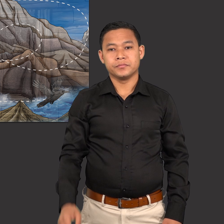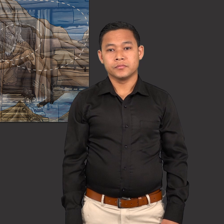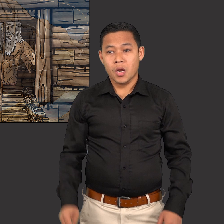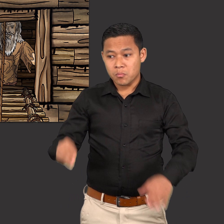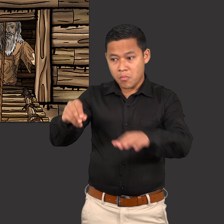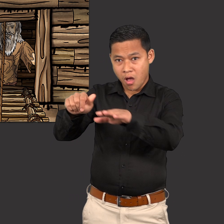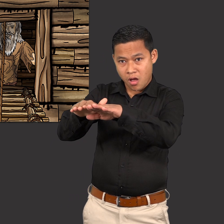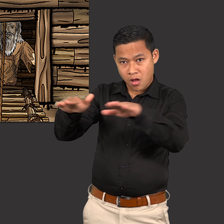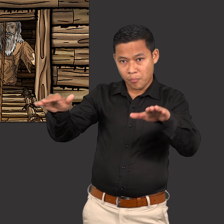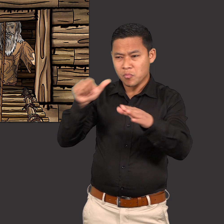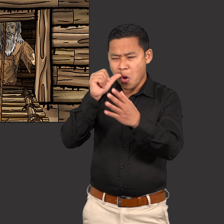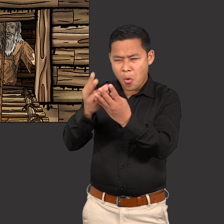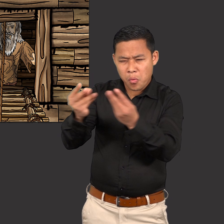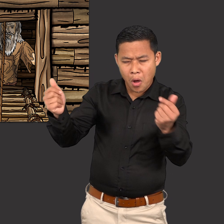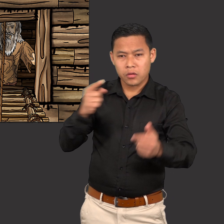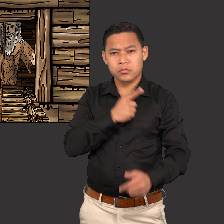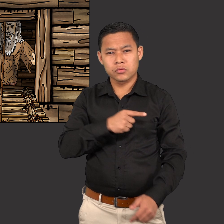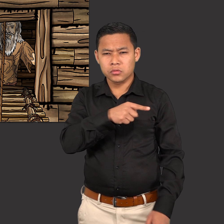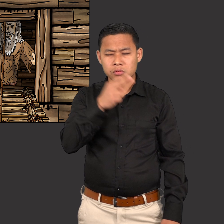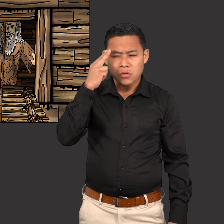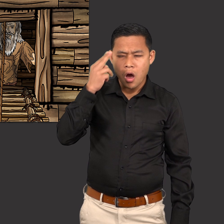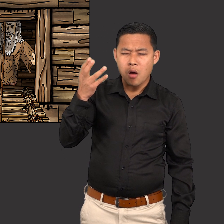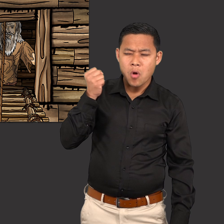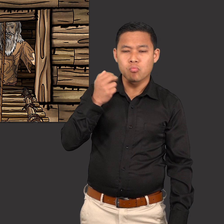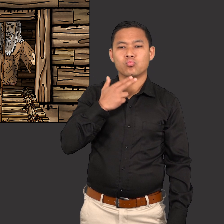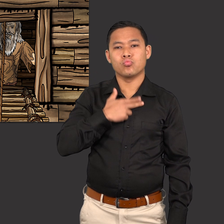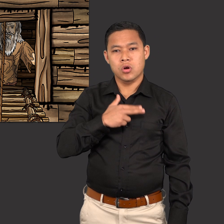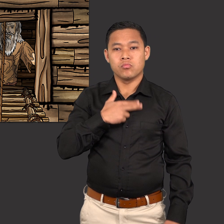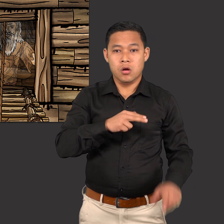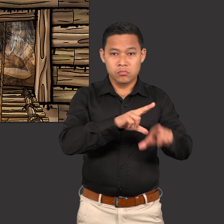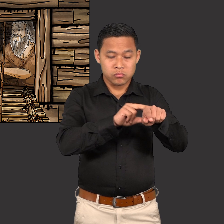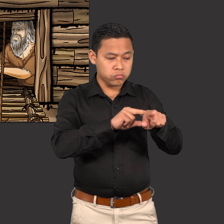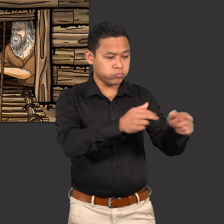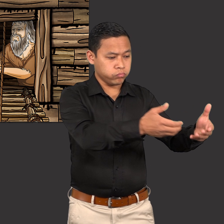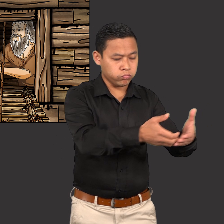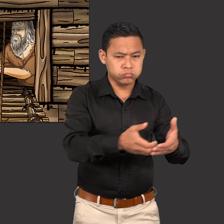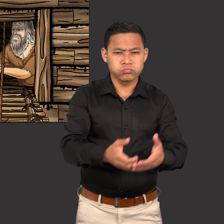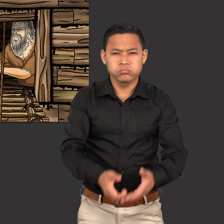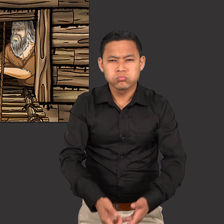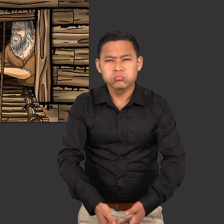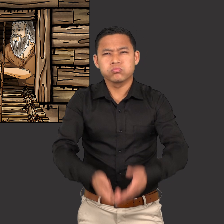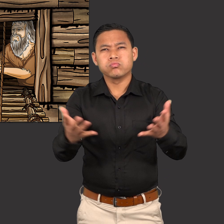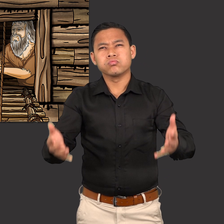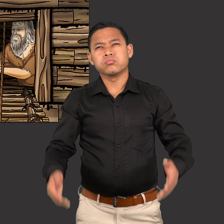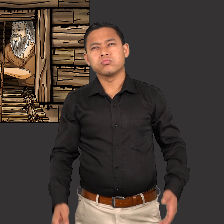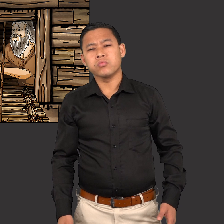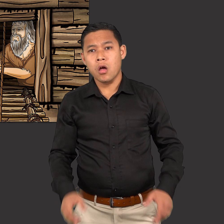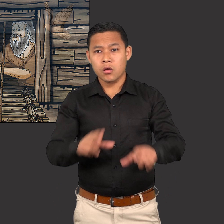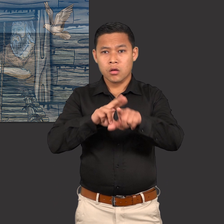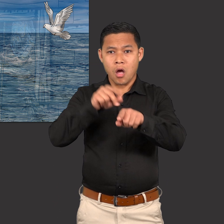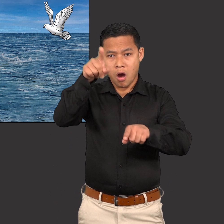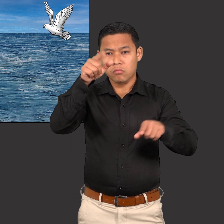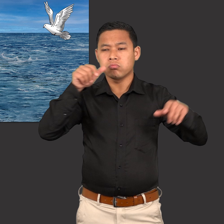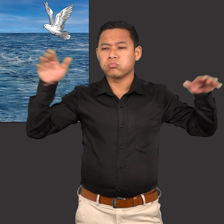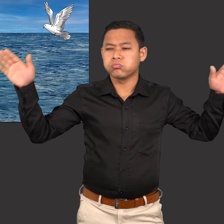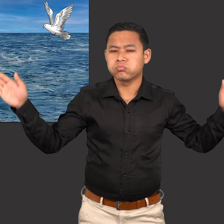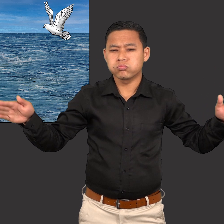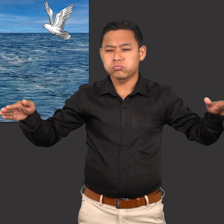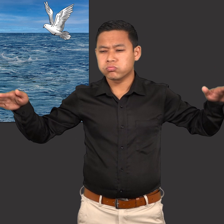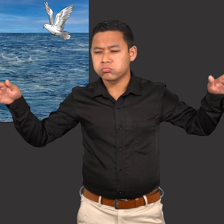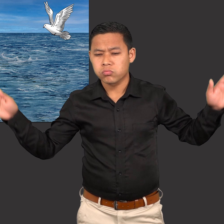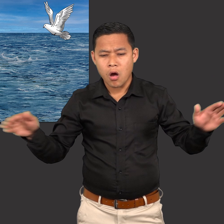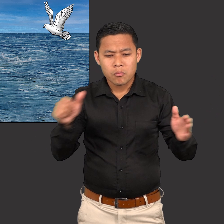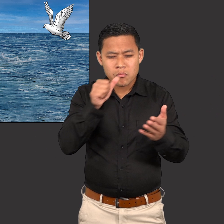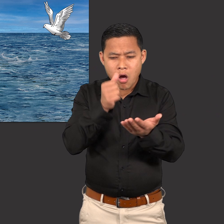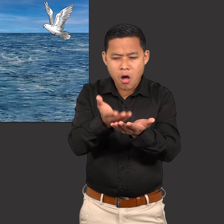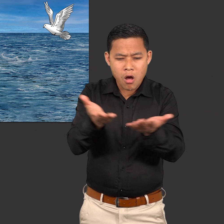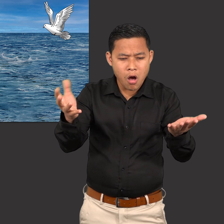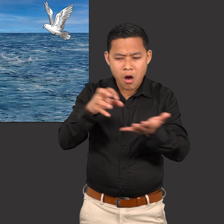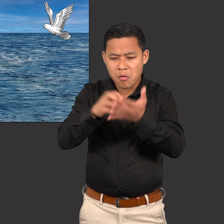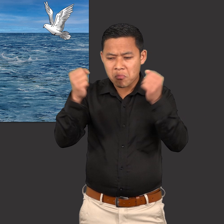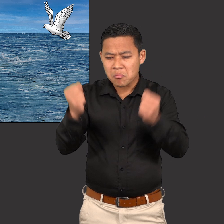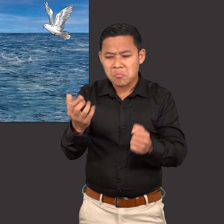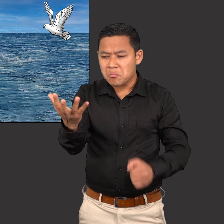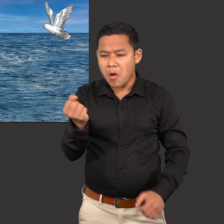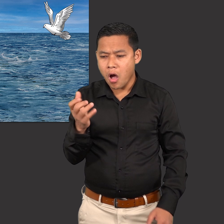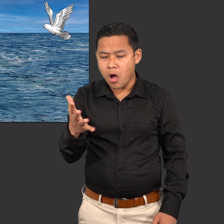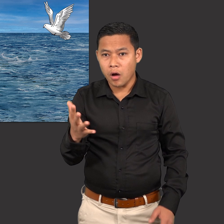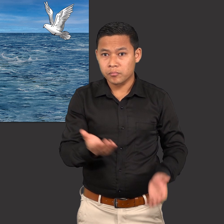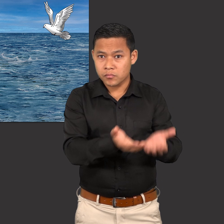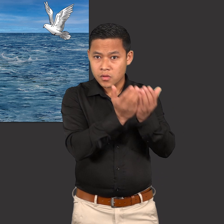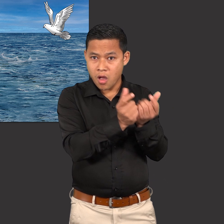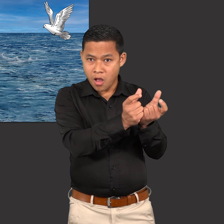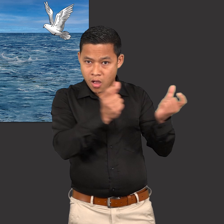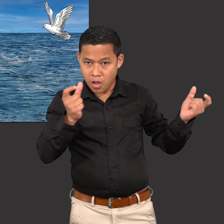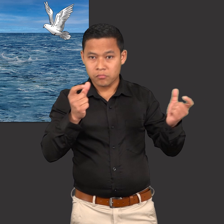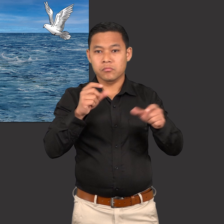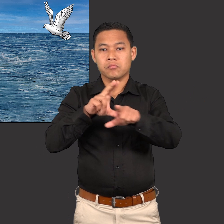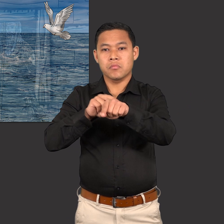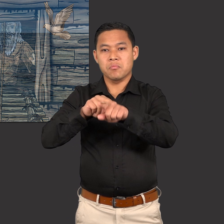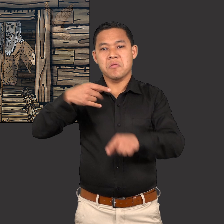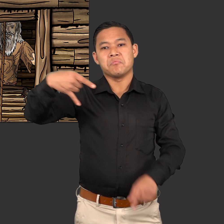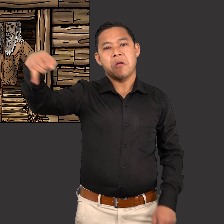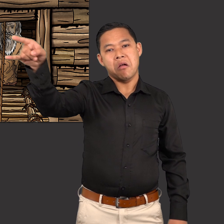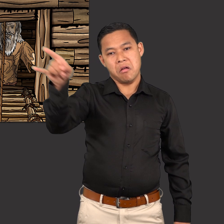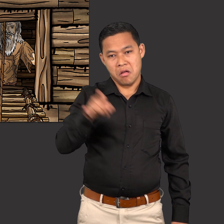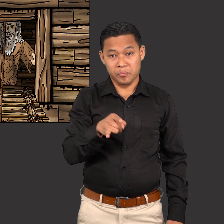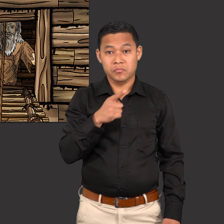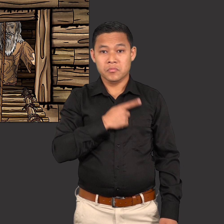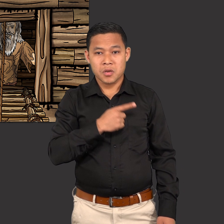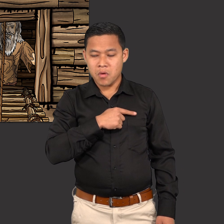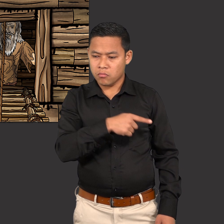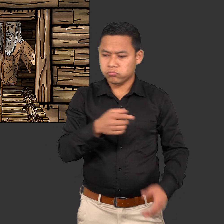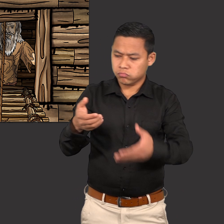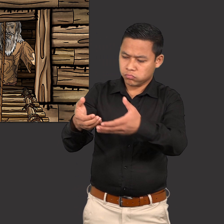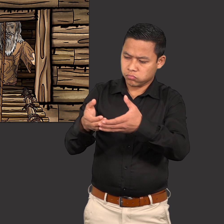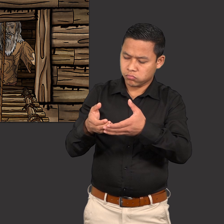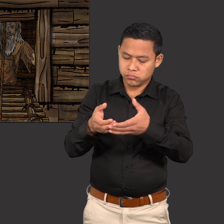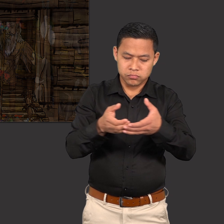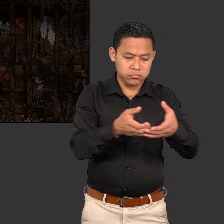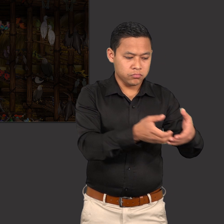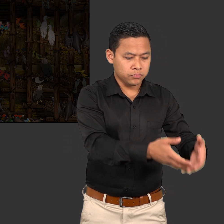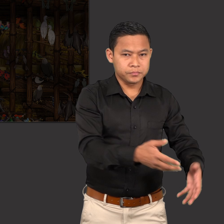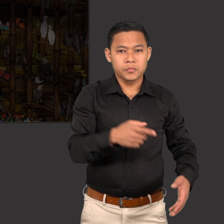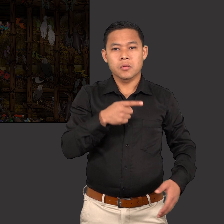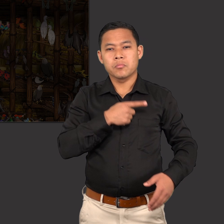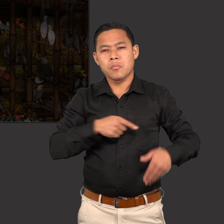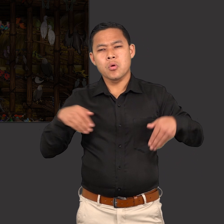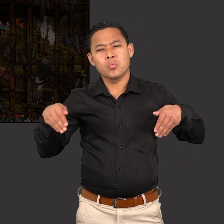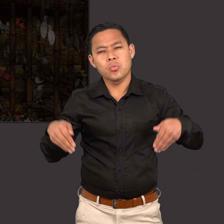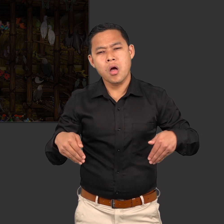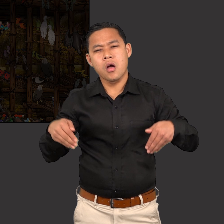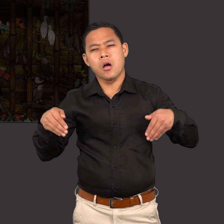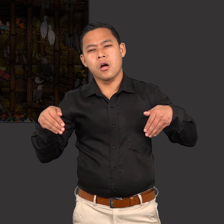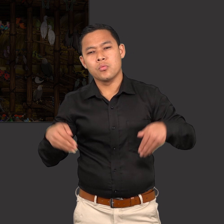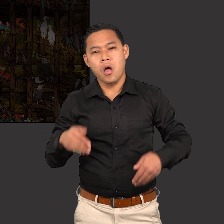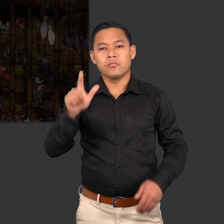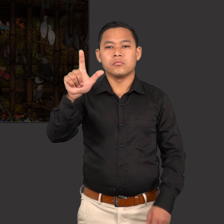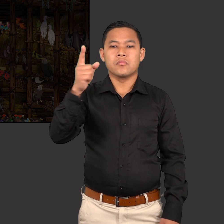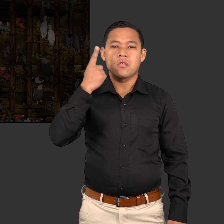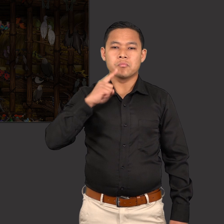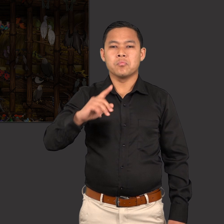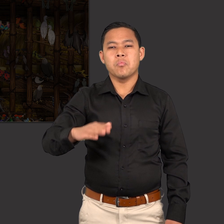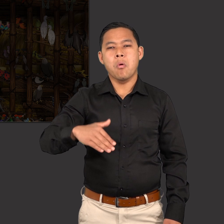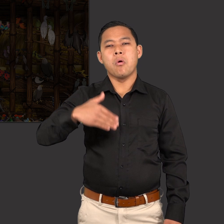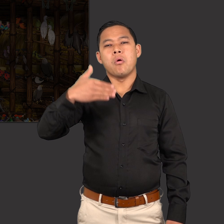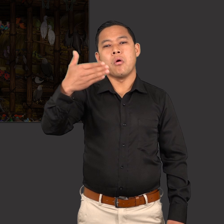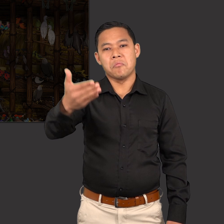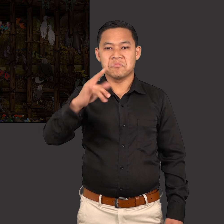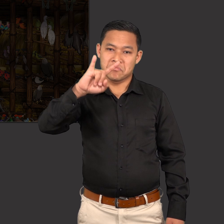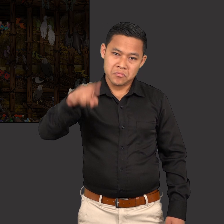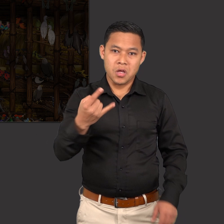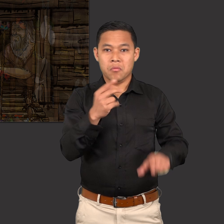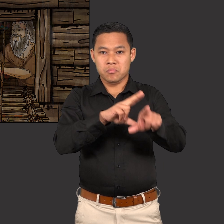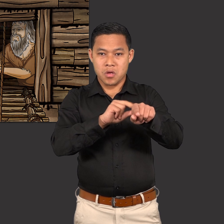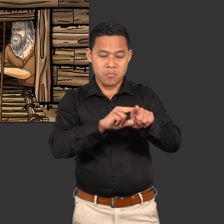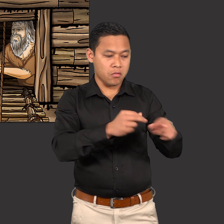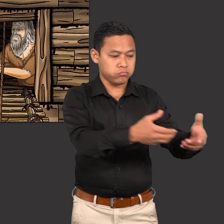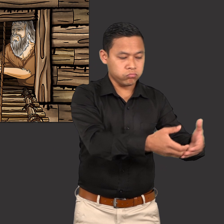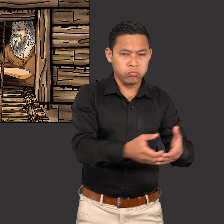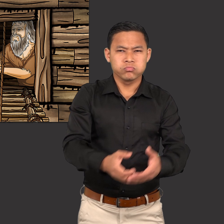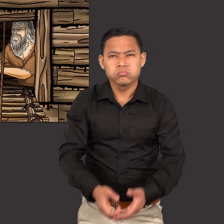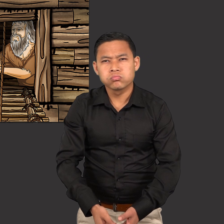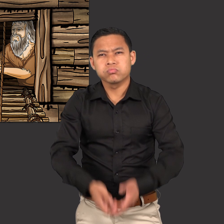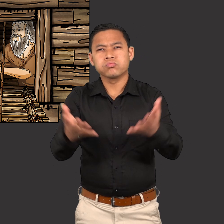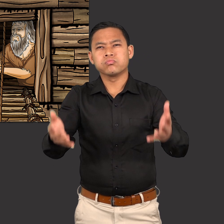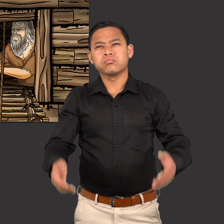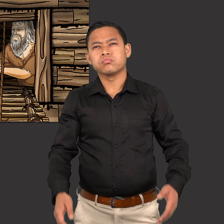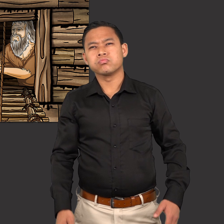Then Noah sent out a dove to see if the waters had receded from the surface of the ground. But the dove found no place to rest her foot, and she returned to him in the ark, because the waters were still covering the surface of all the earth.